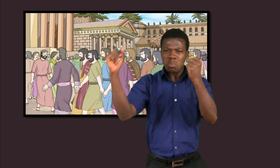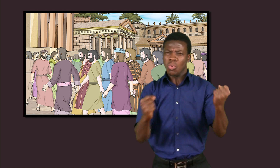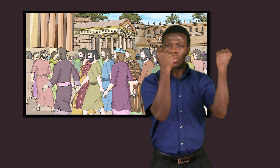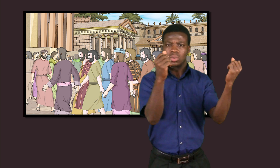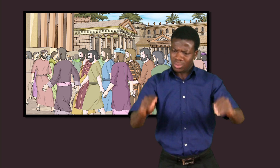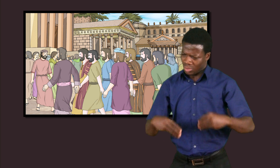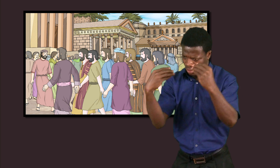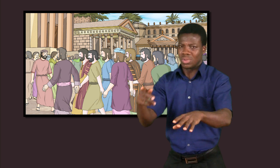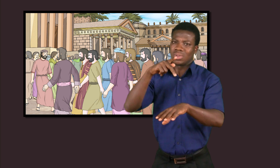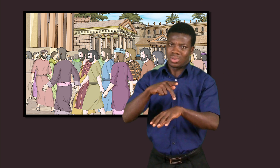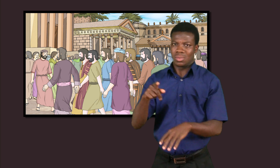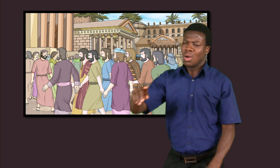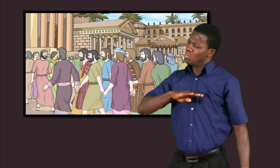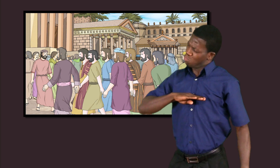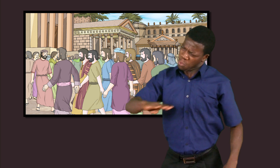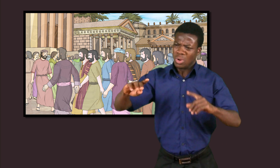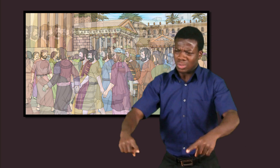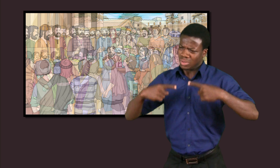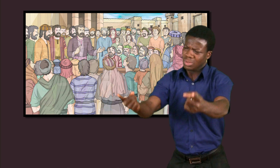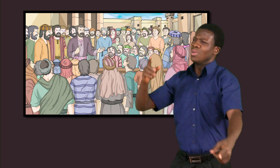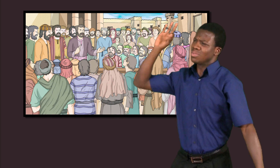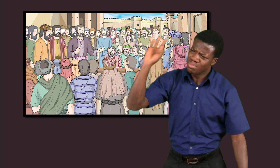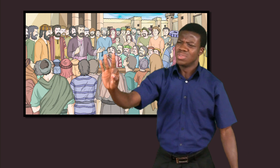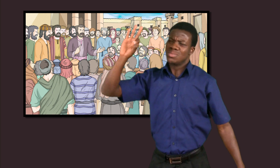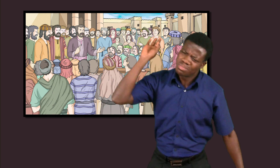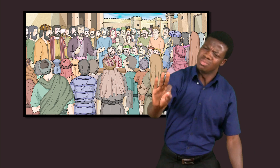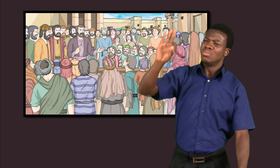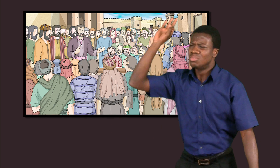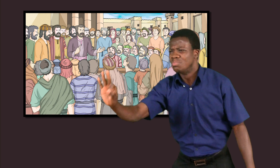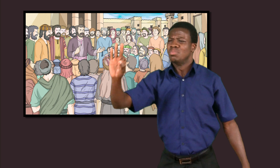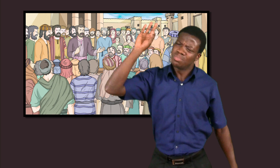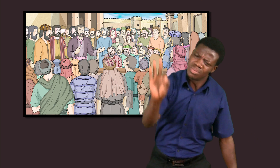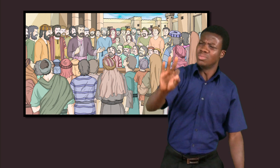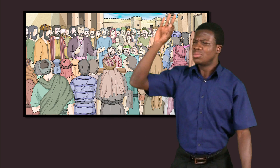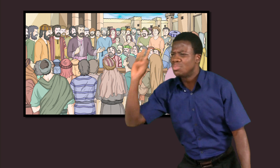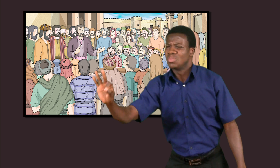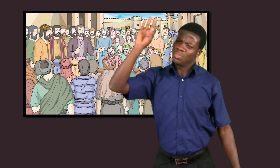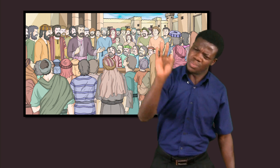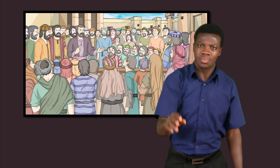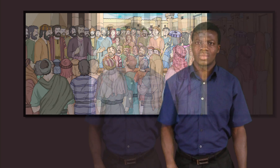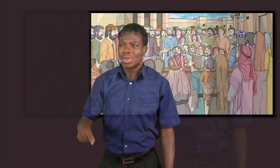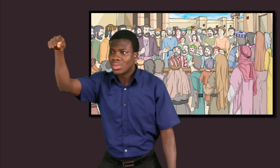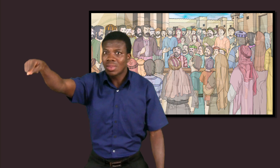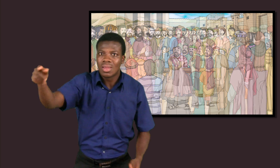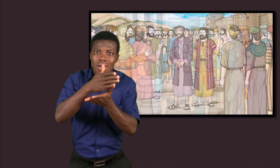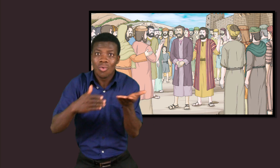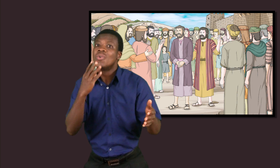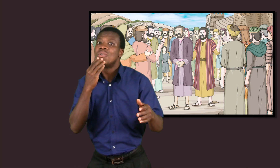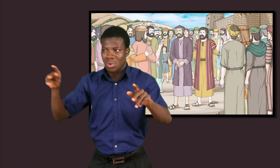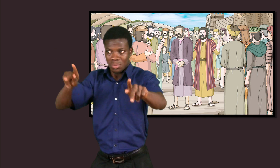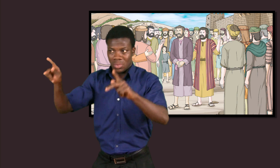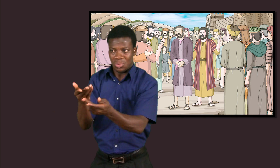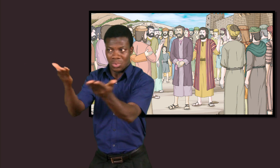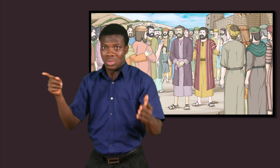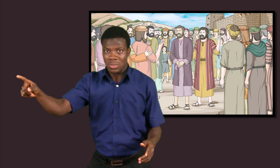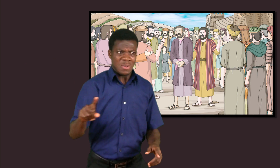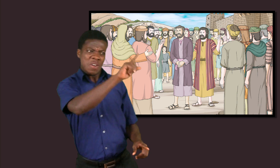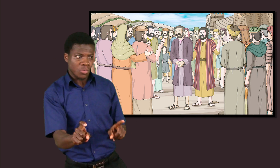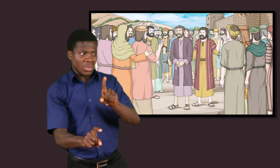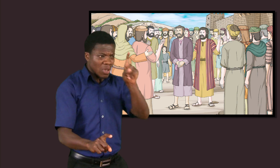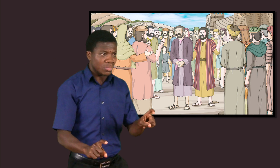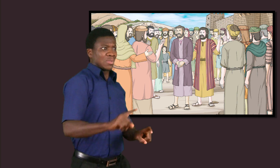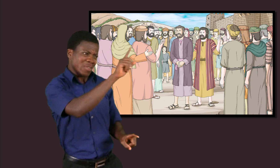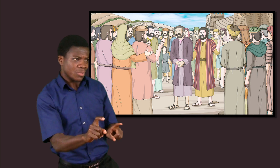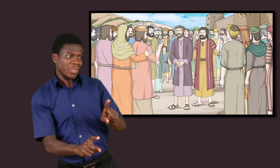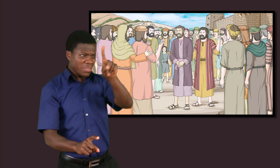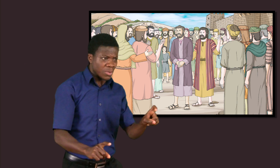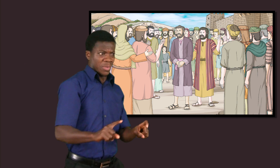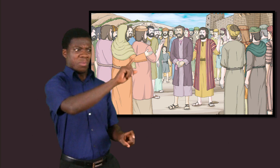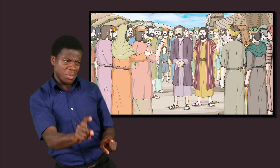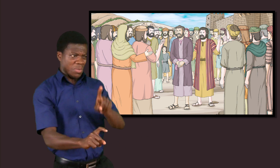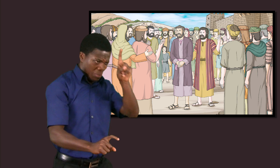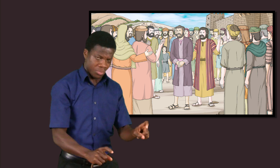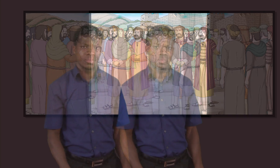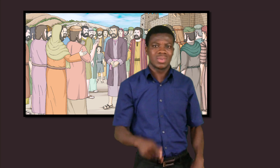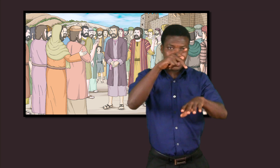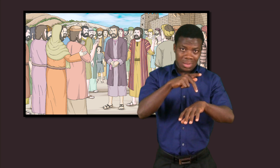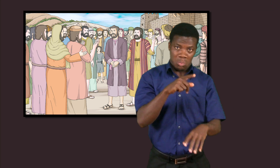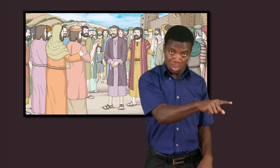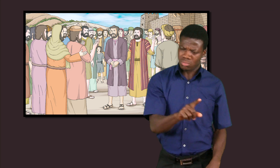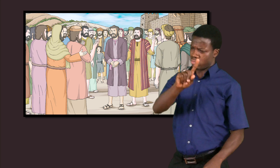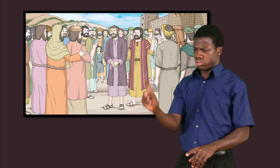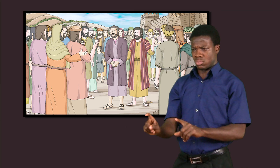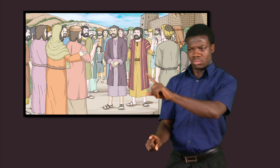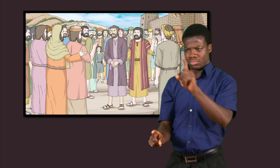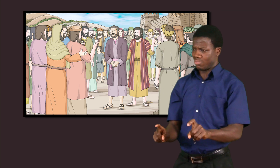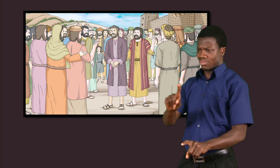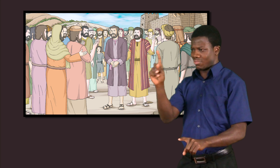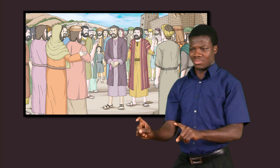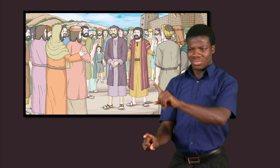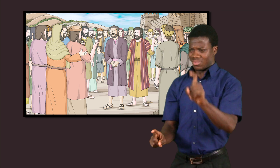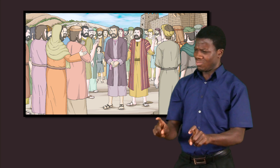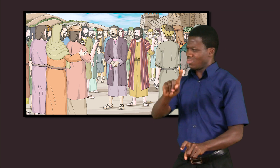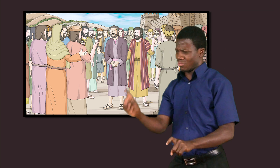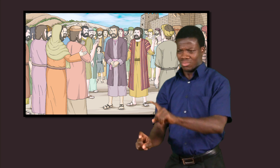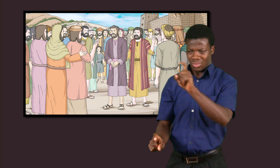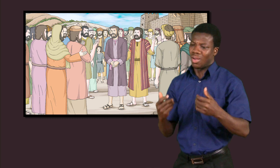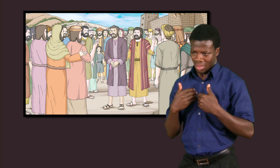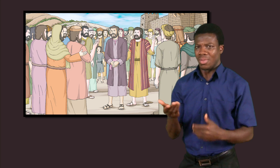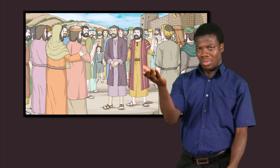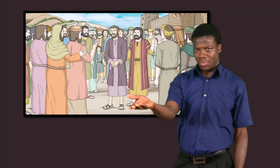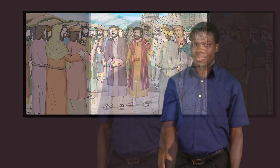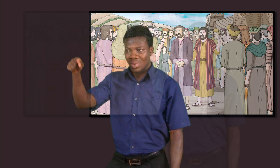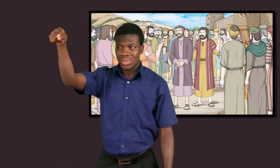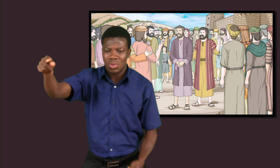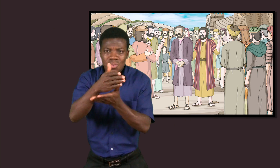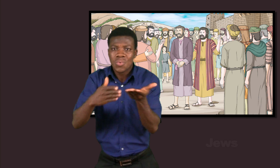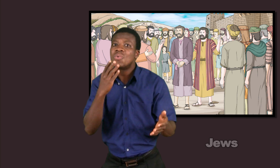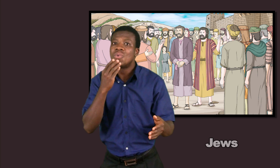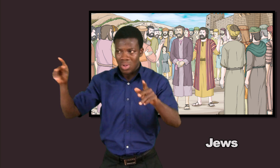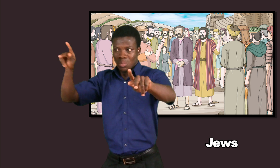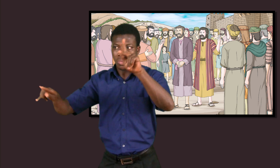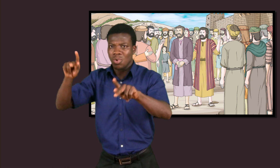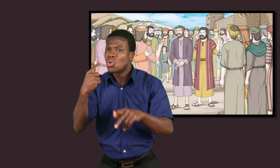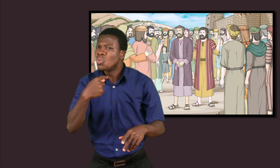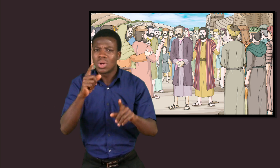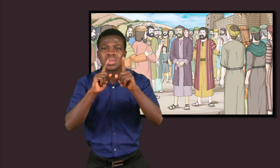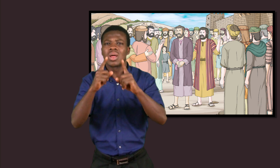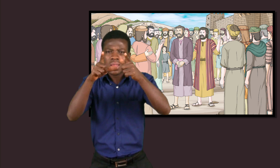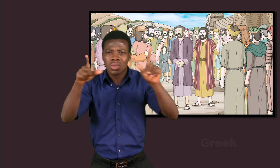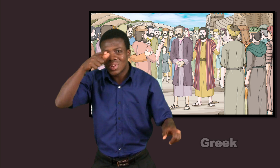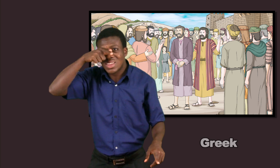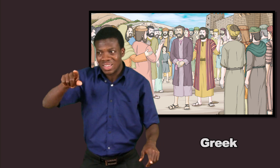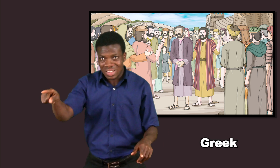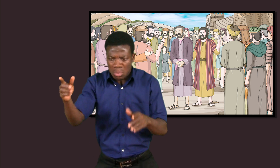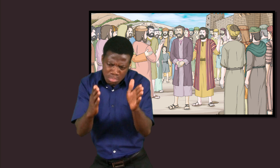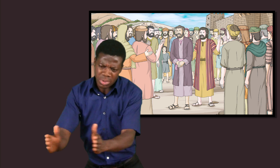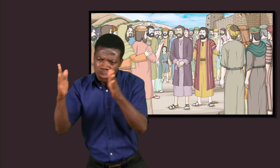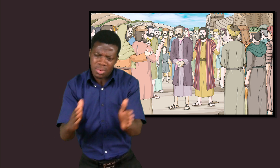He talked and debated with the Grecian Jews, but they tried to kill him.